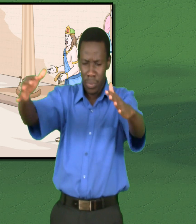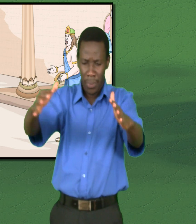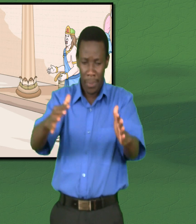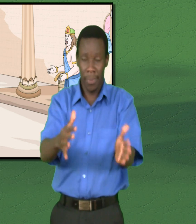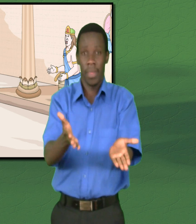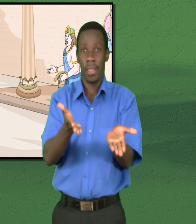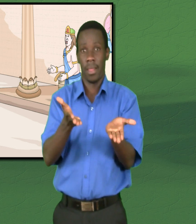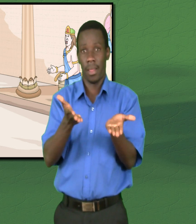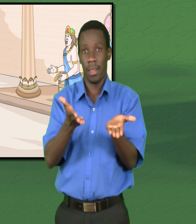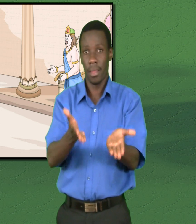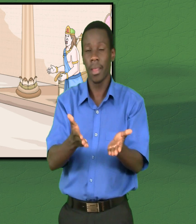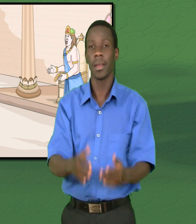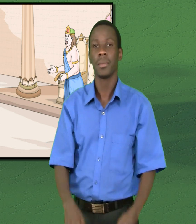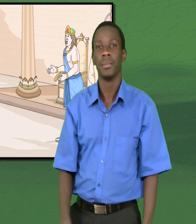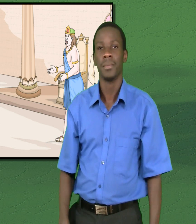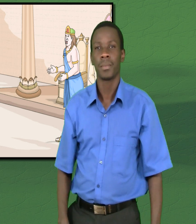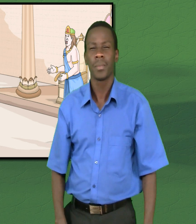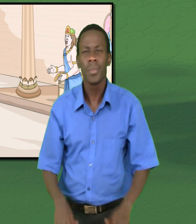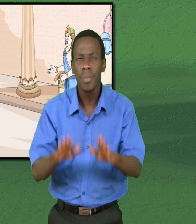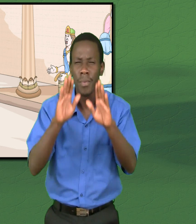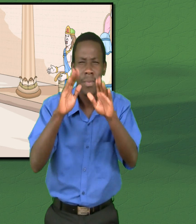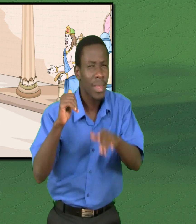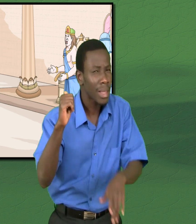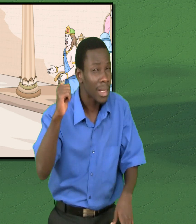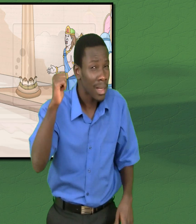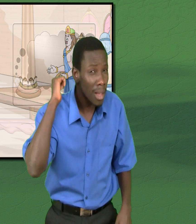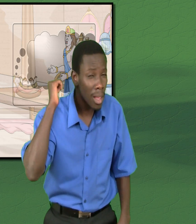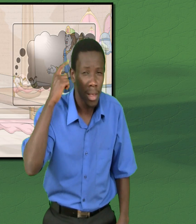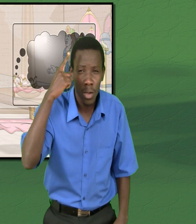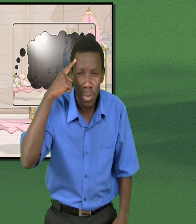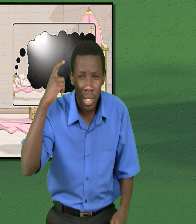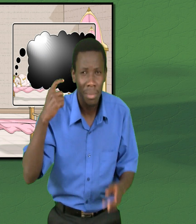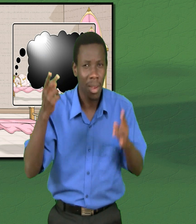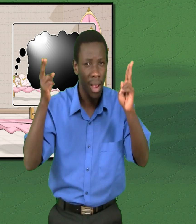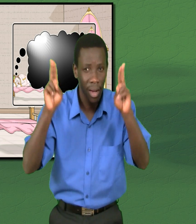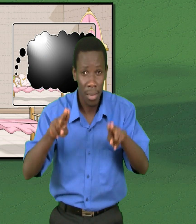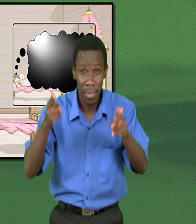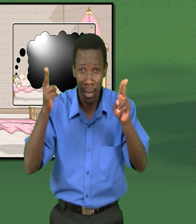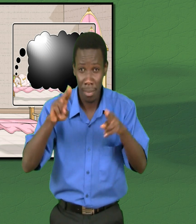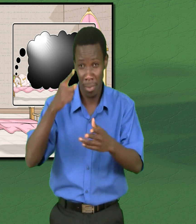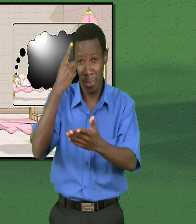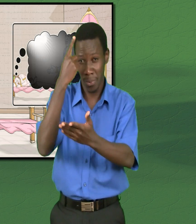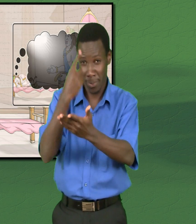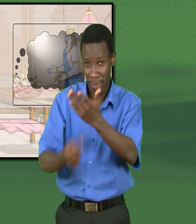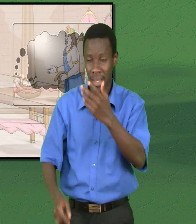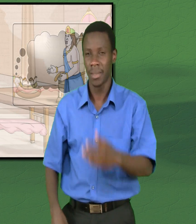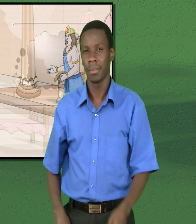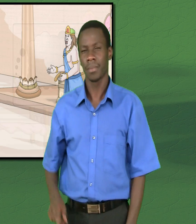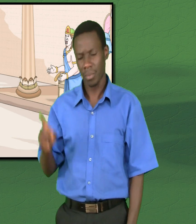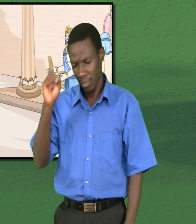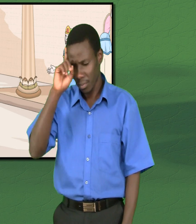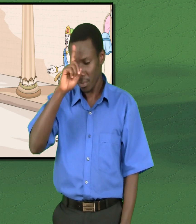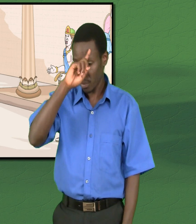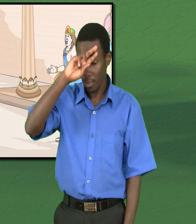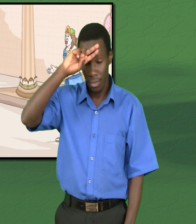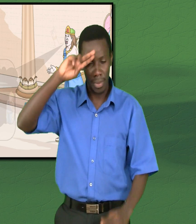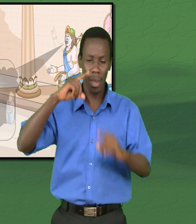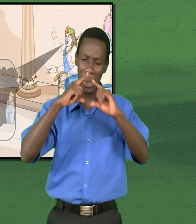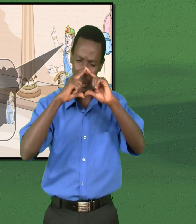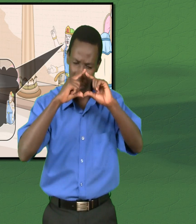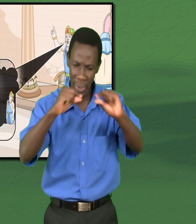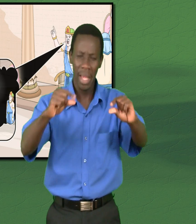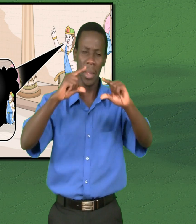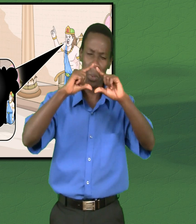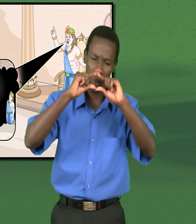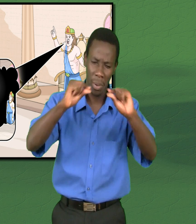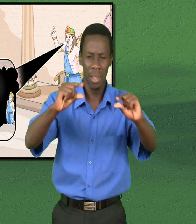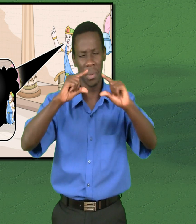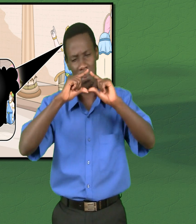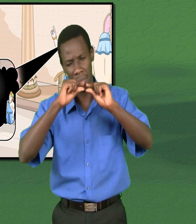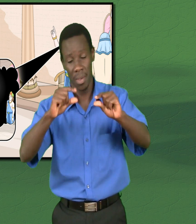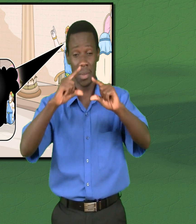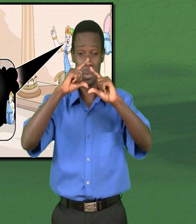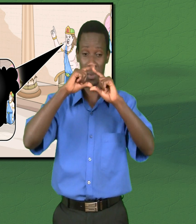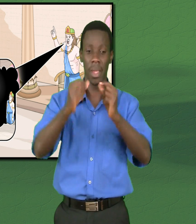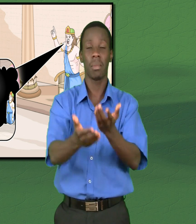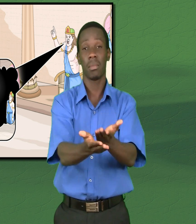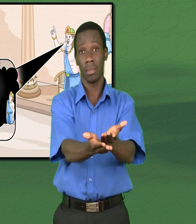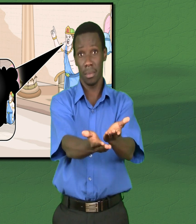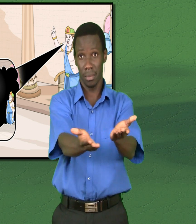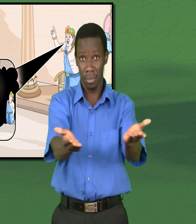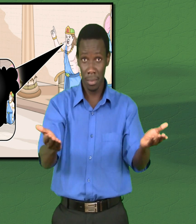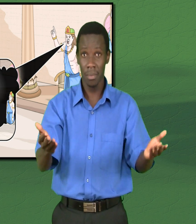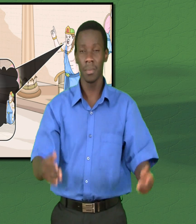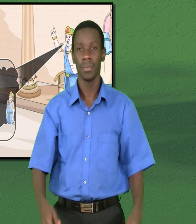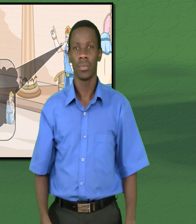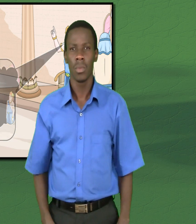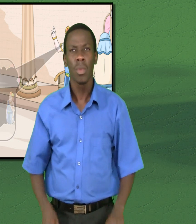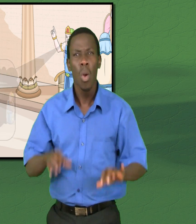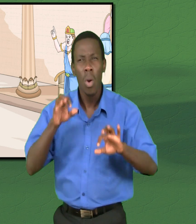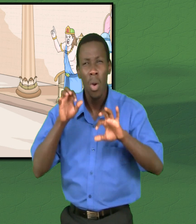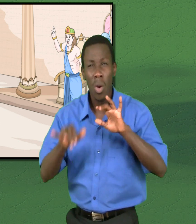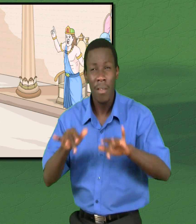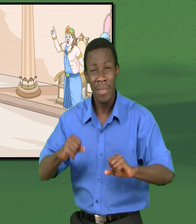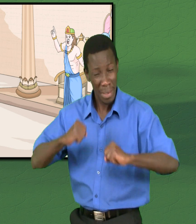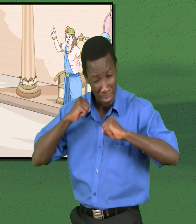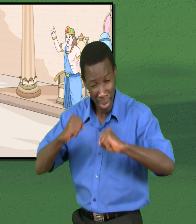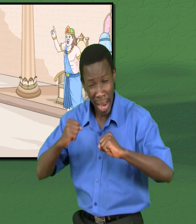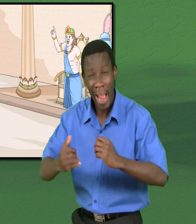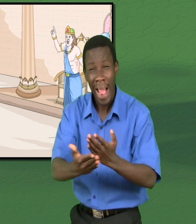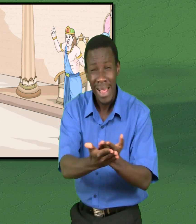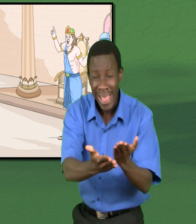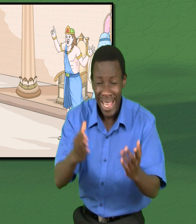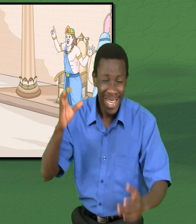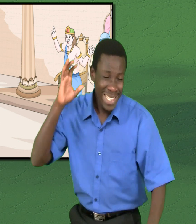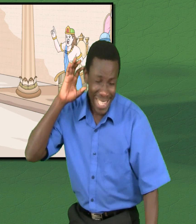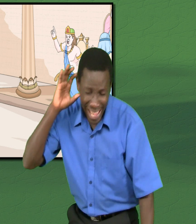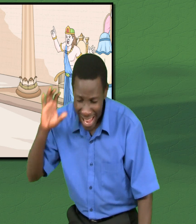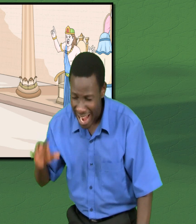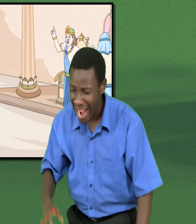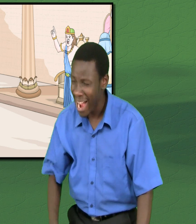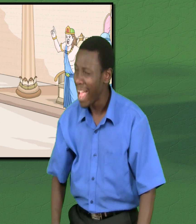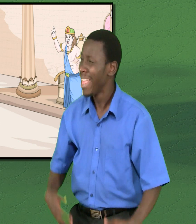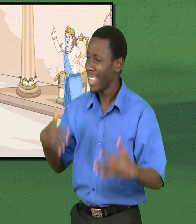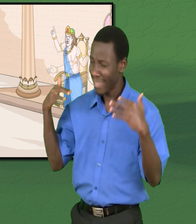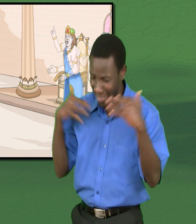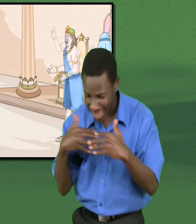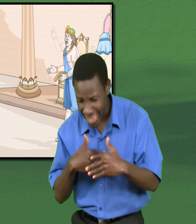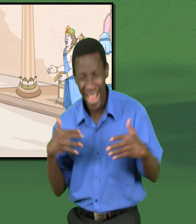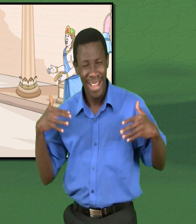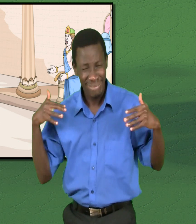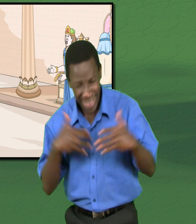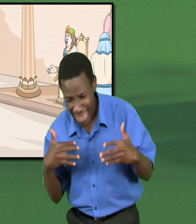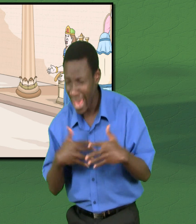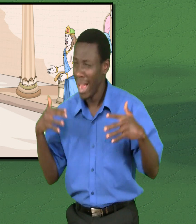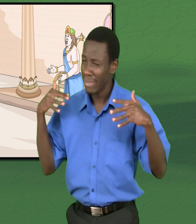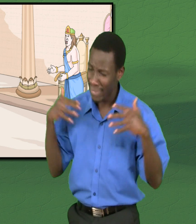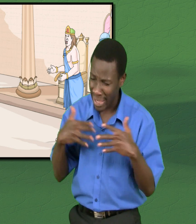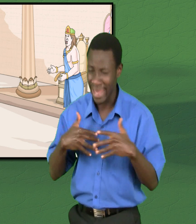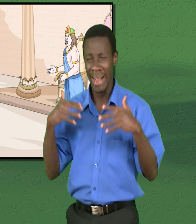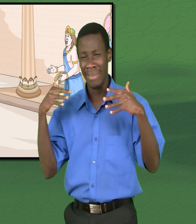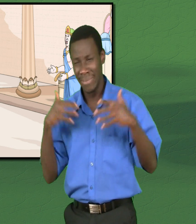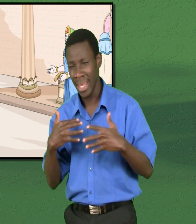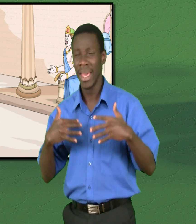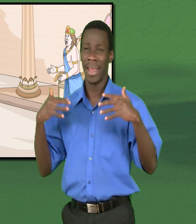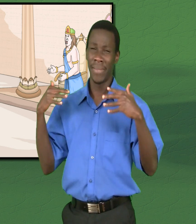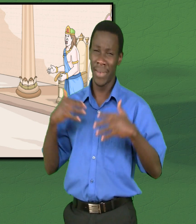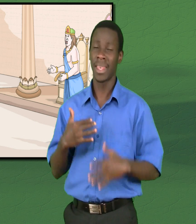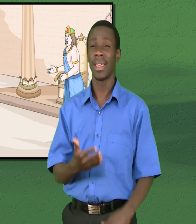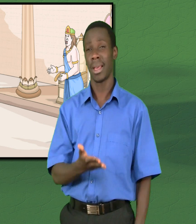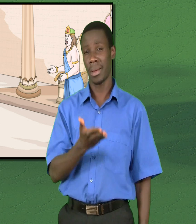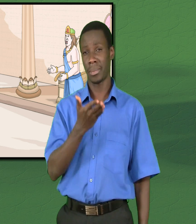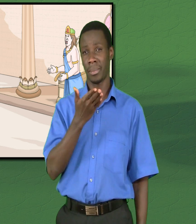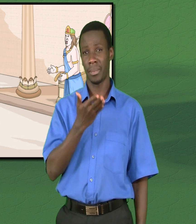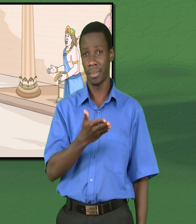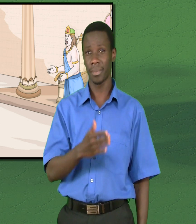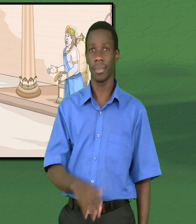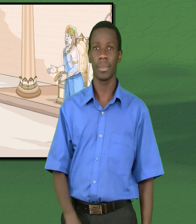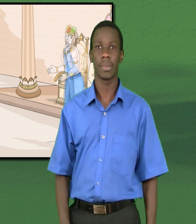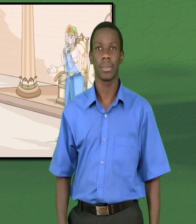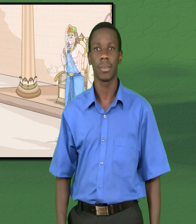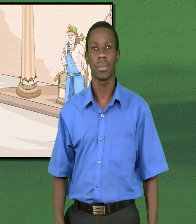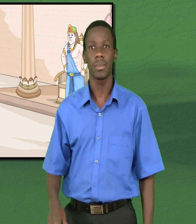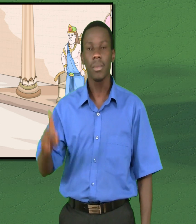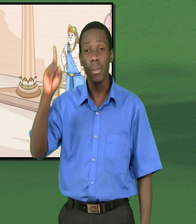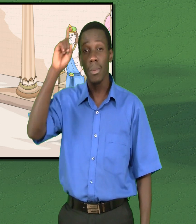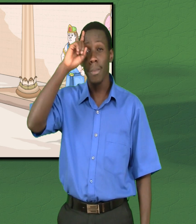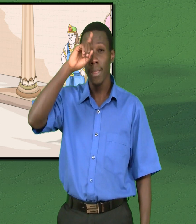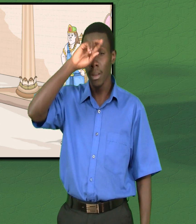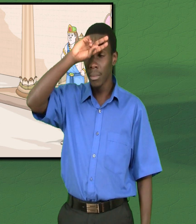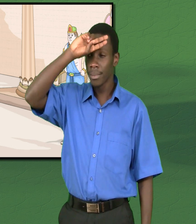Then Abimelech called Abraham and asked, “What have you done to us?